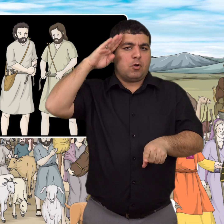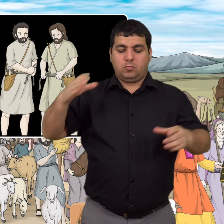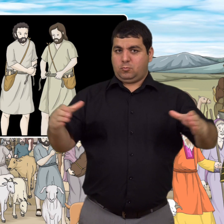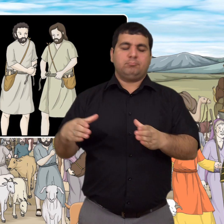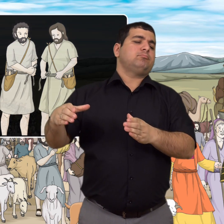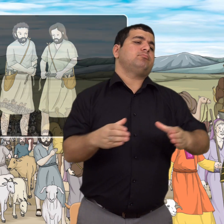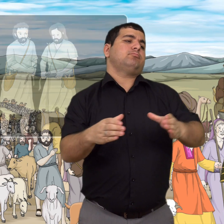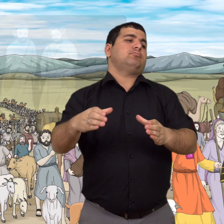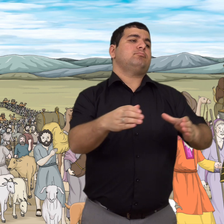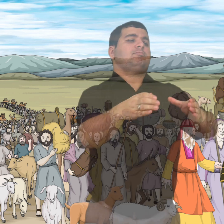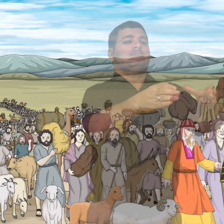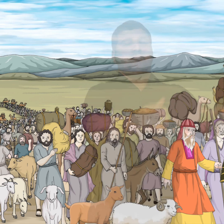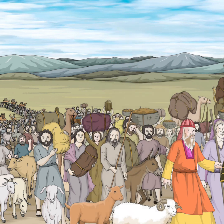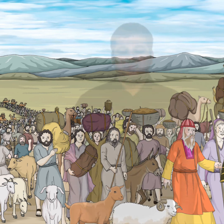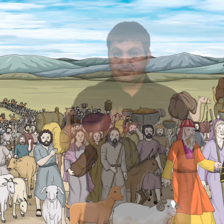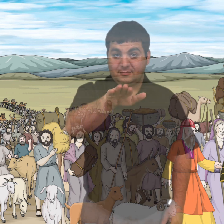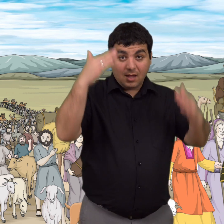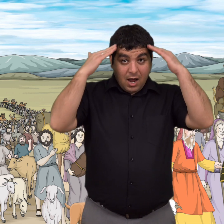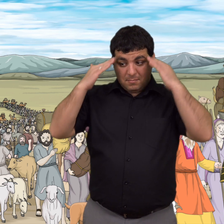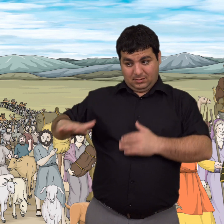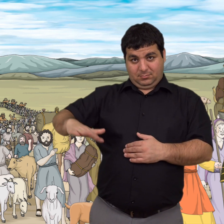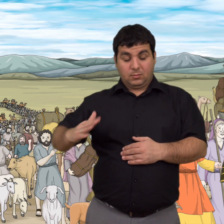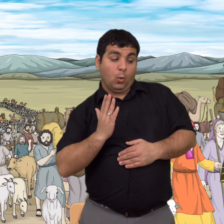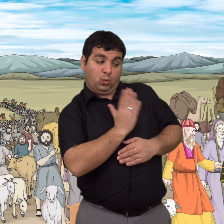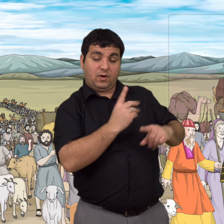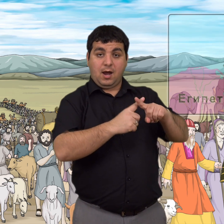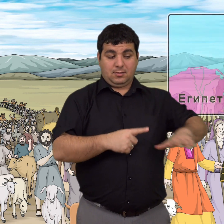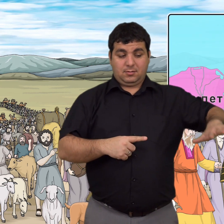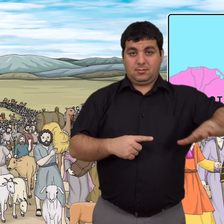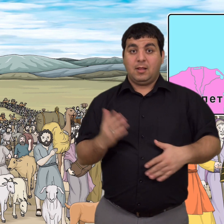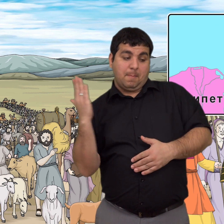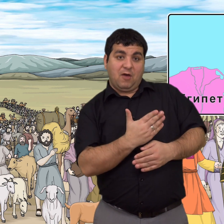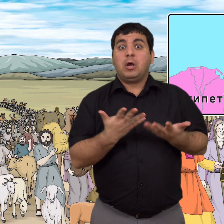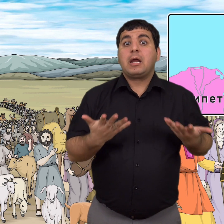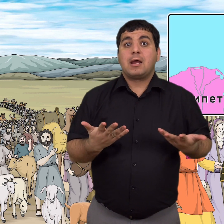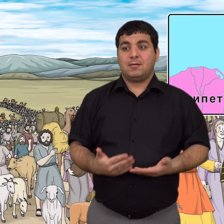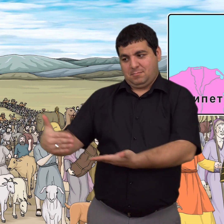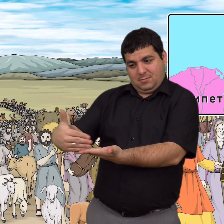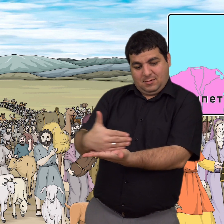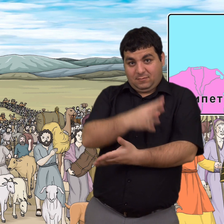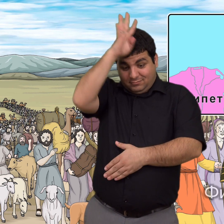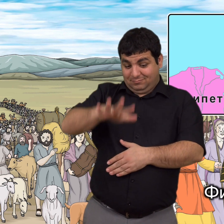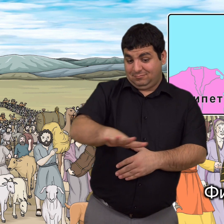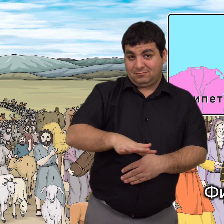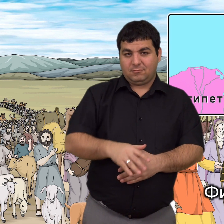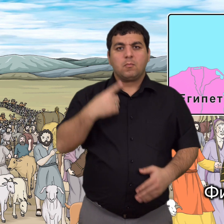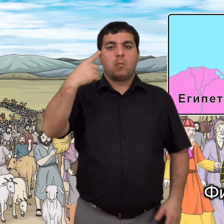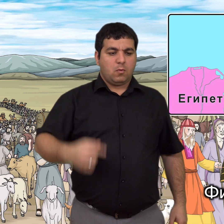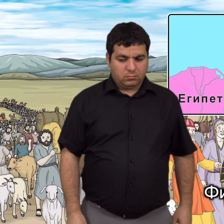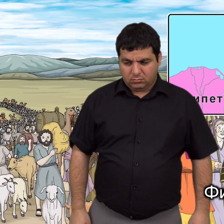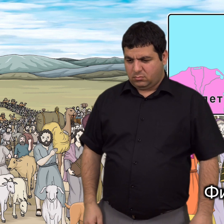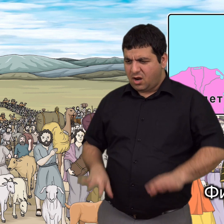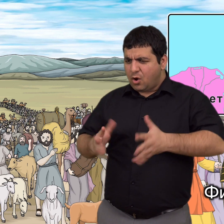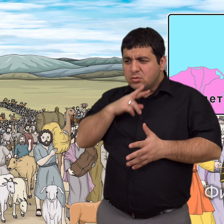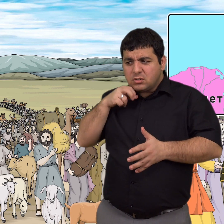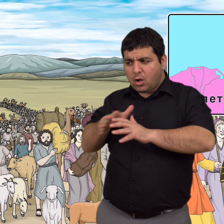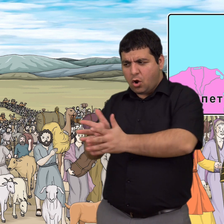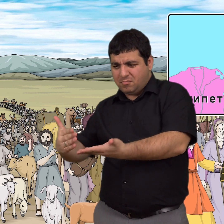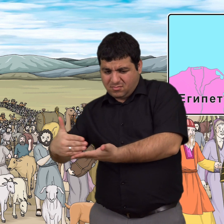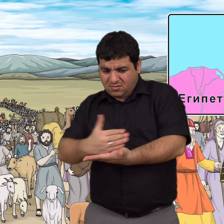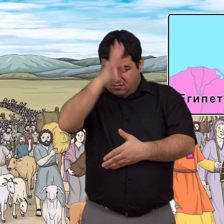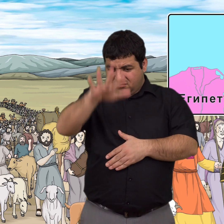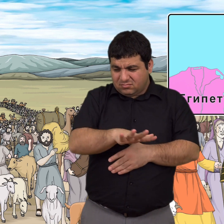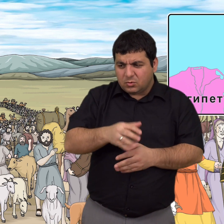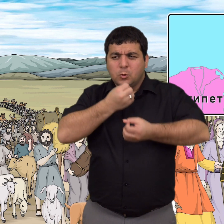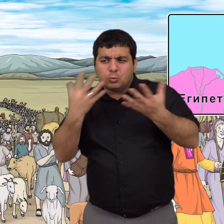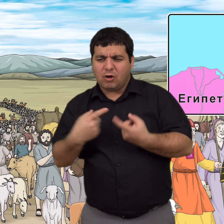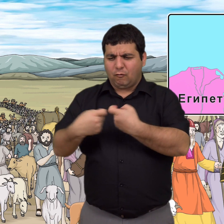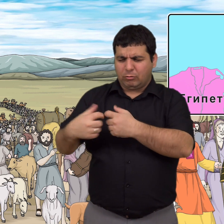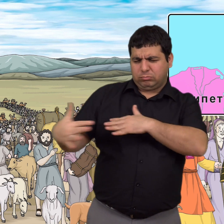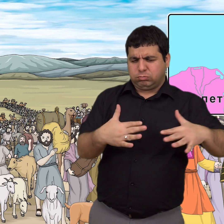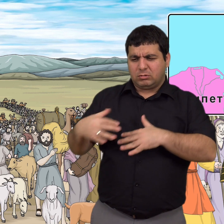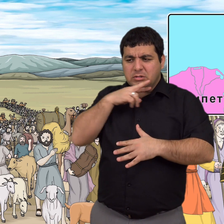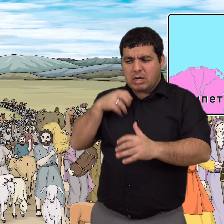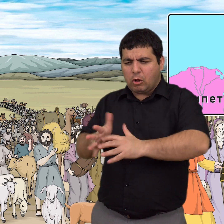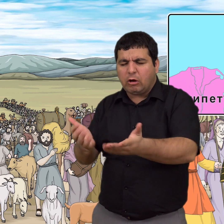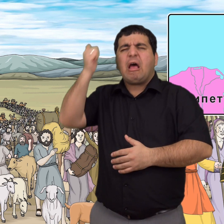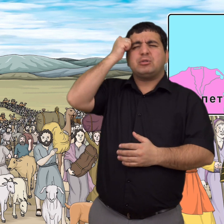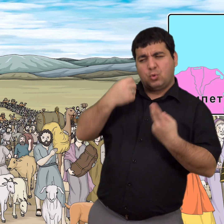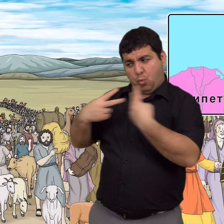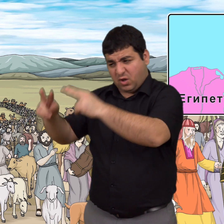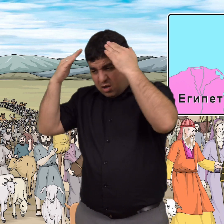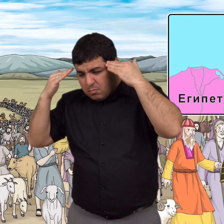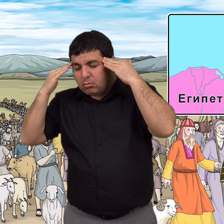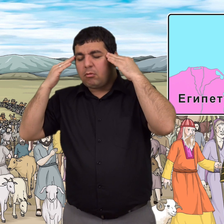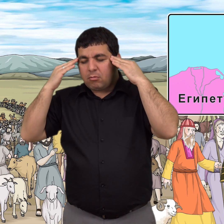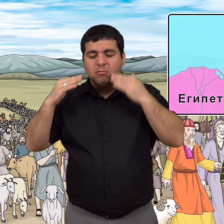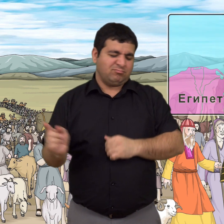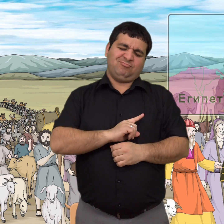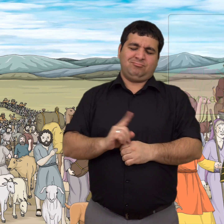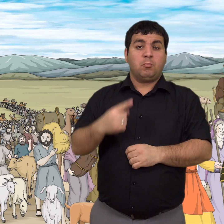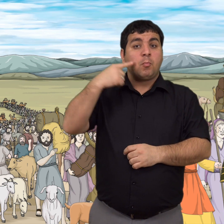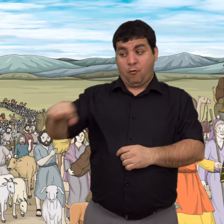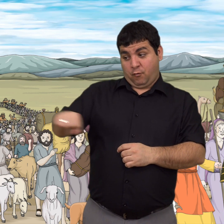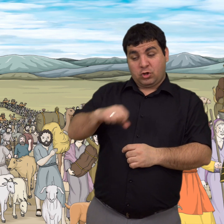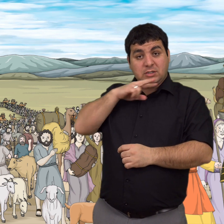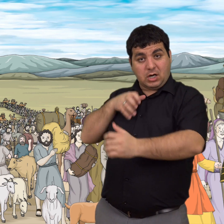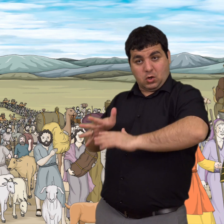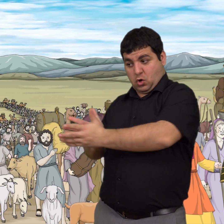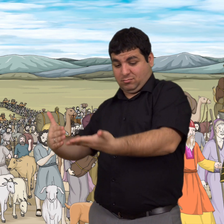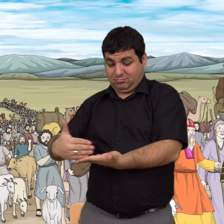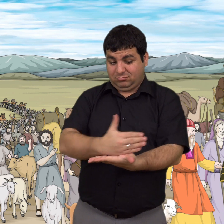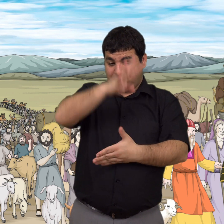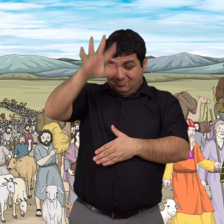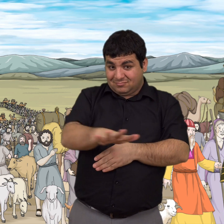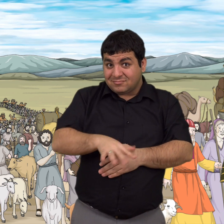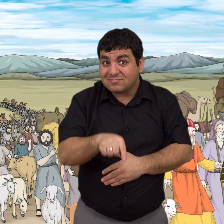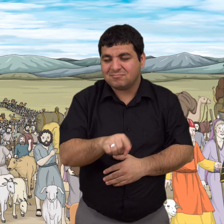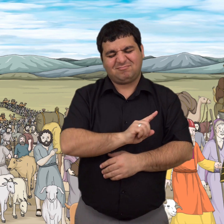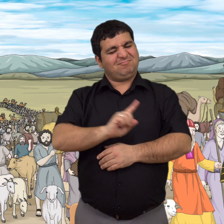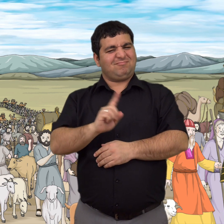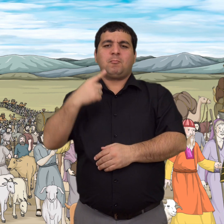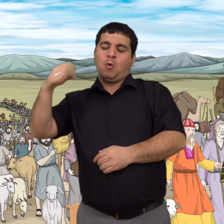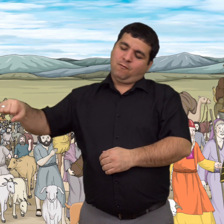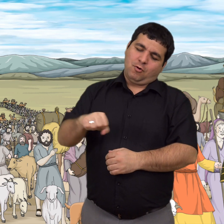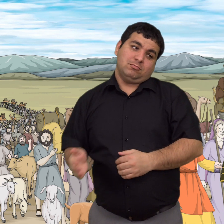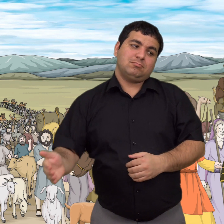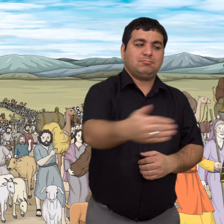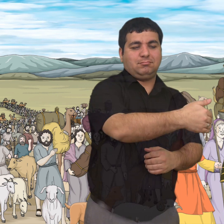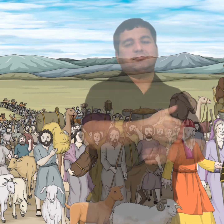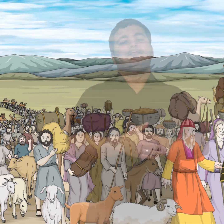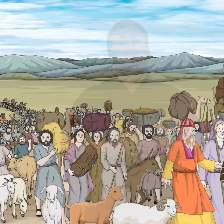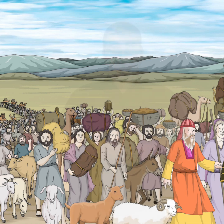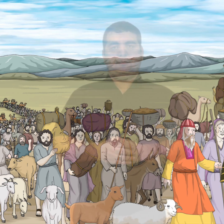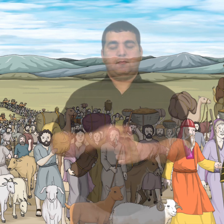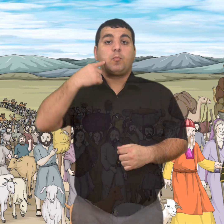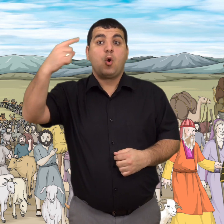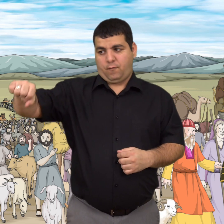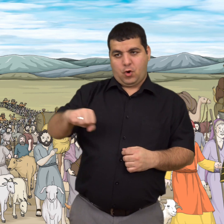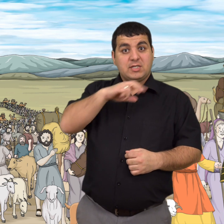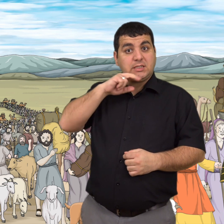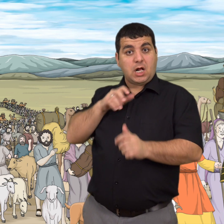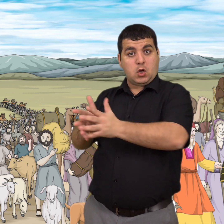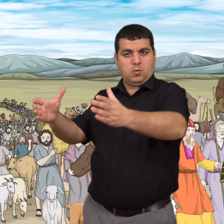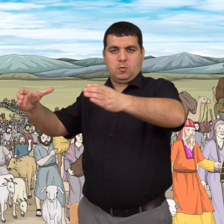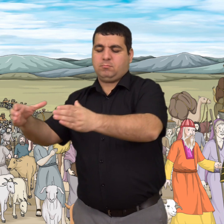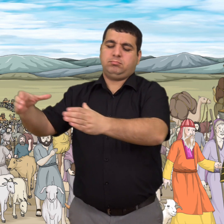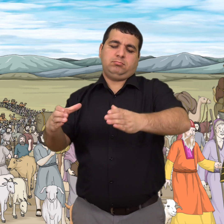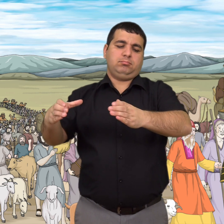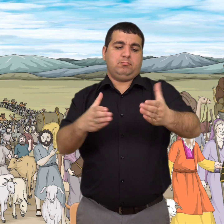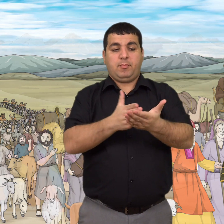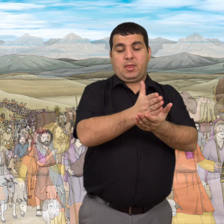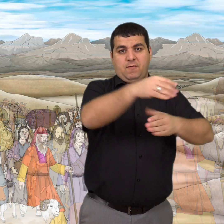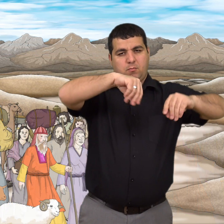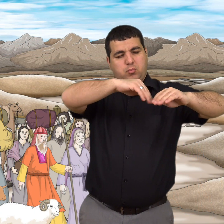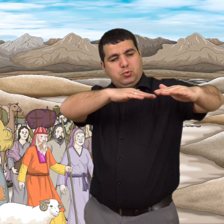For God said, “If the people face war, they might change their minds and return to Egypt.”